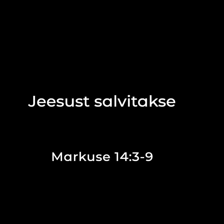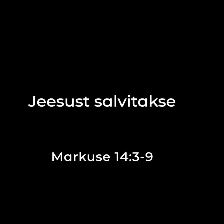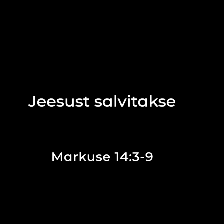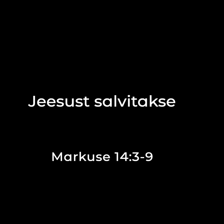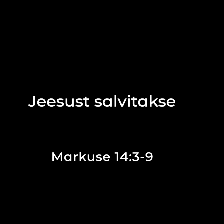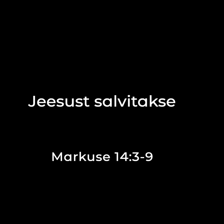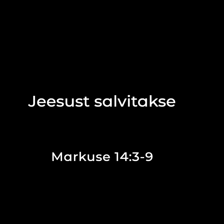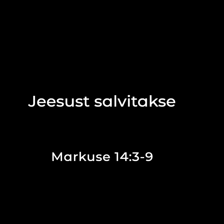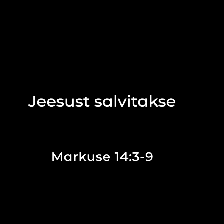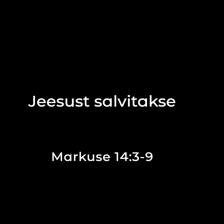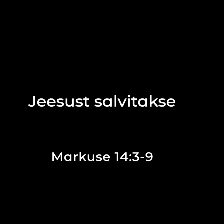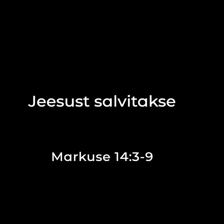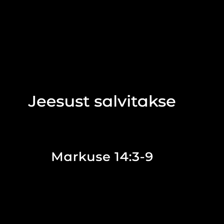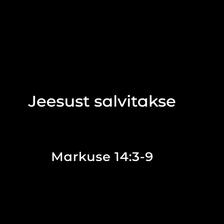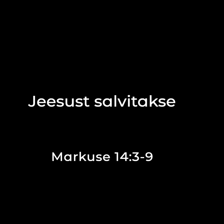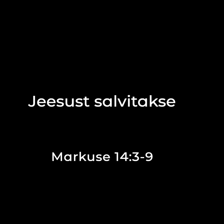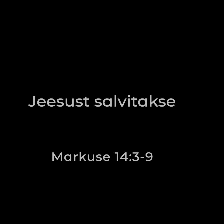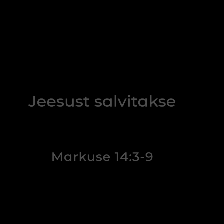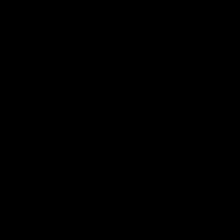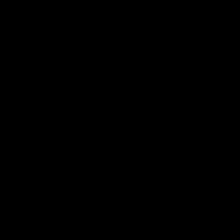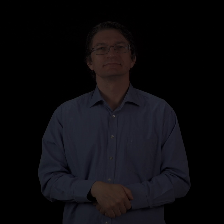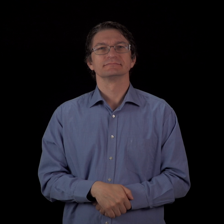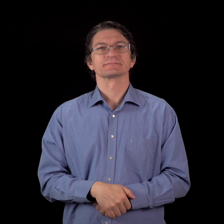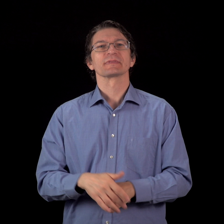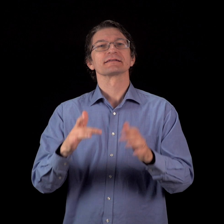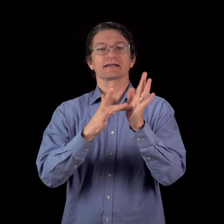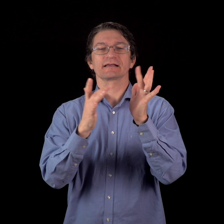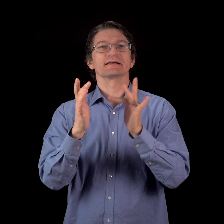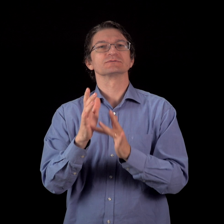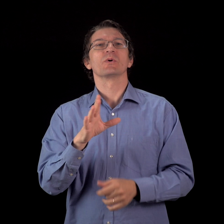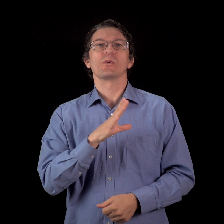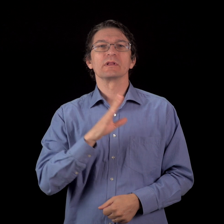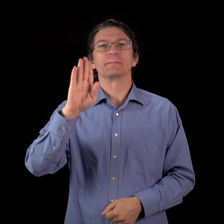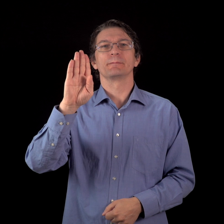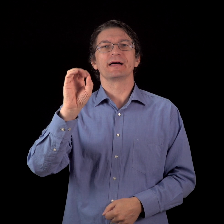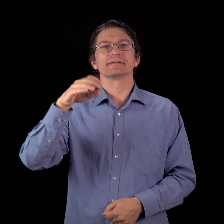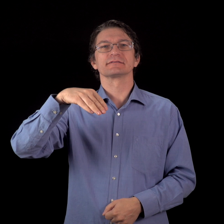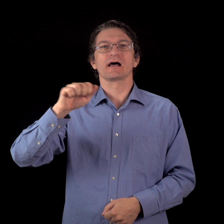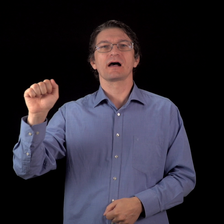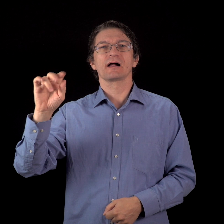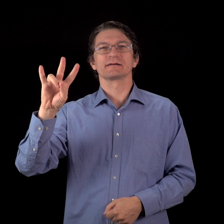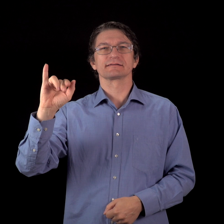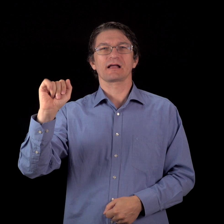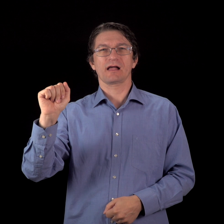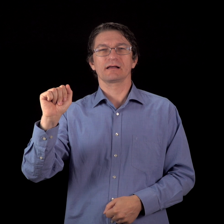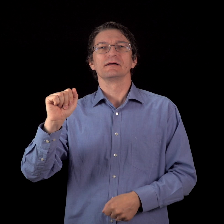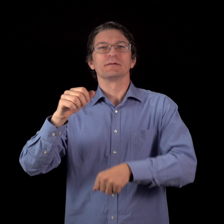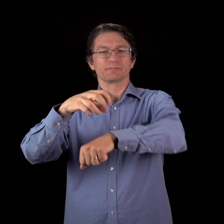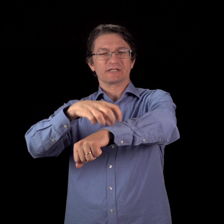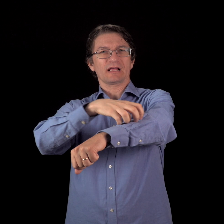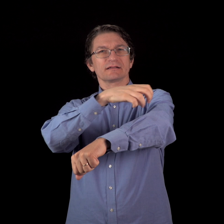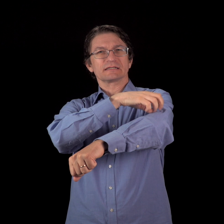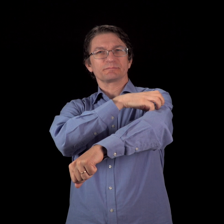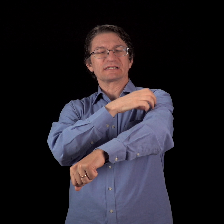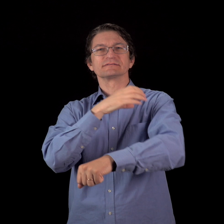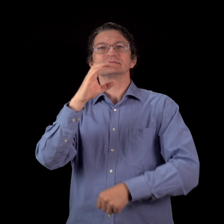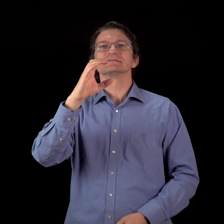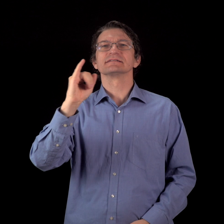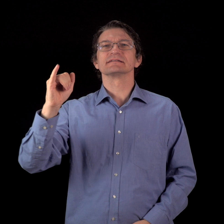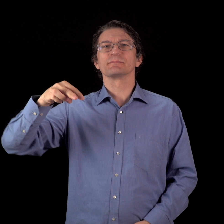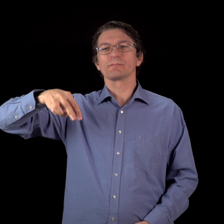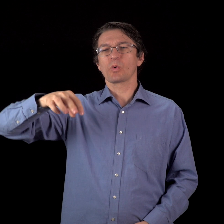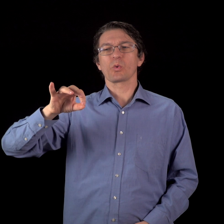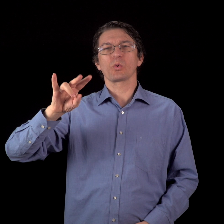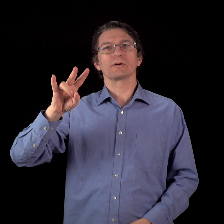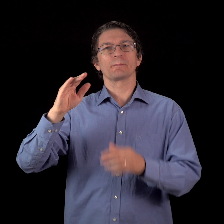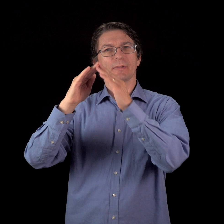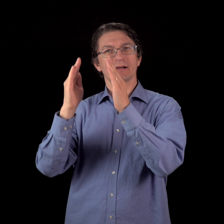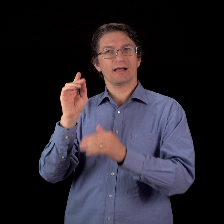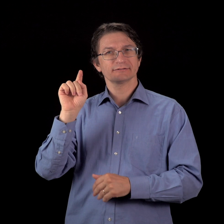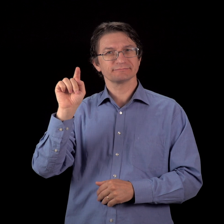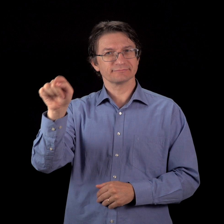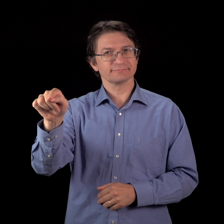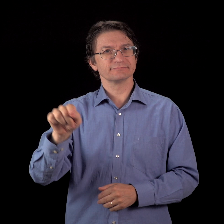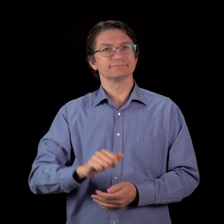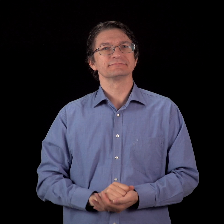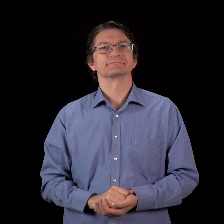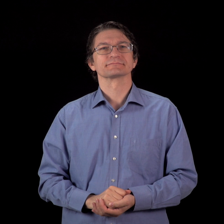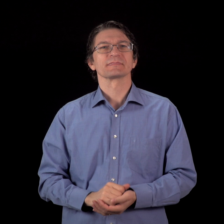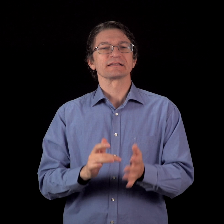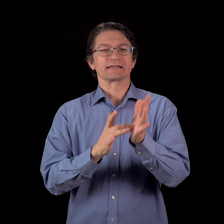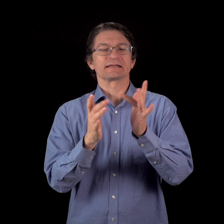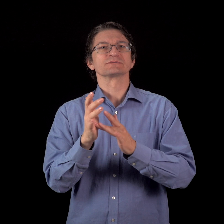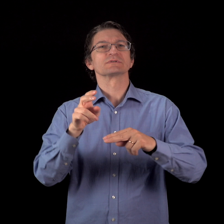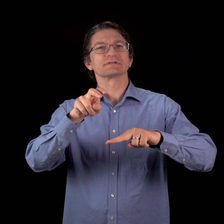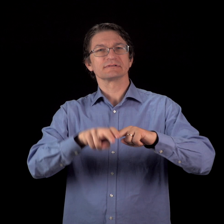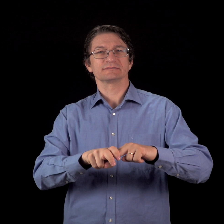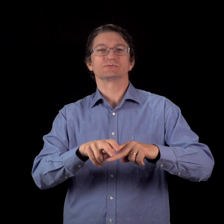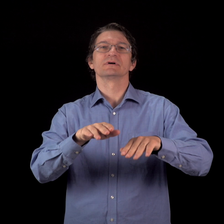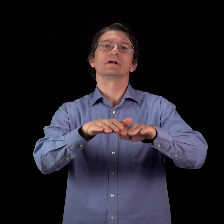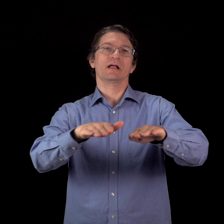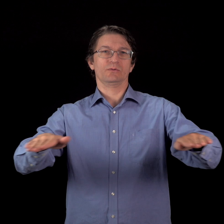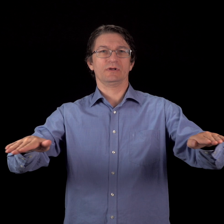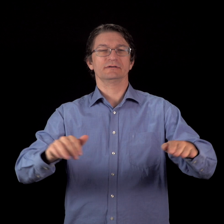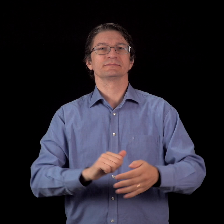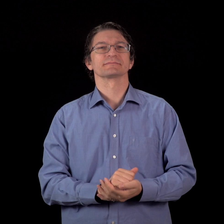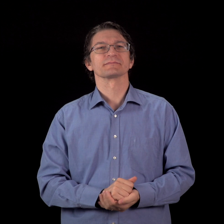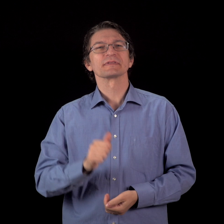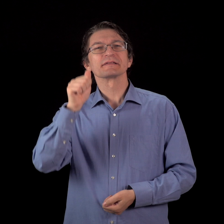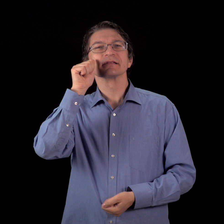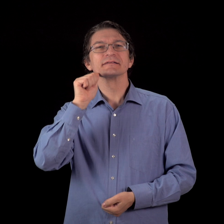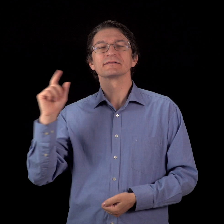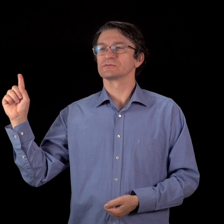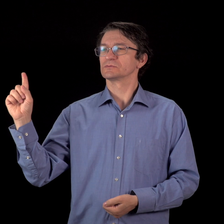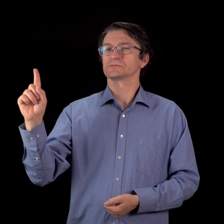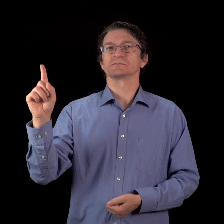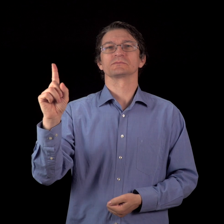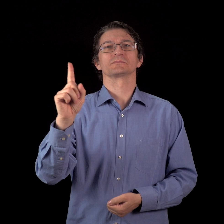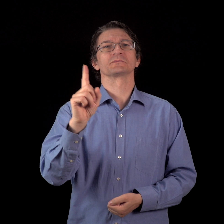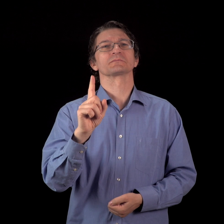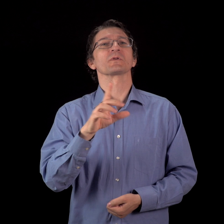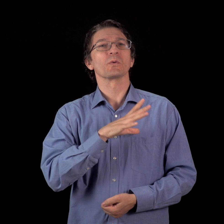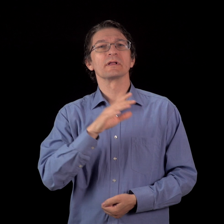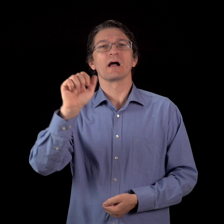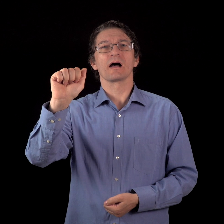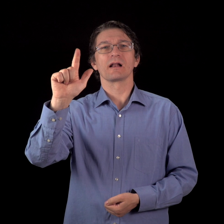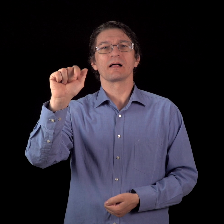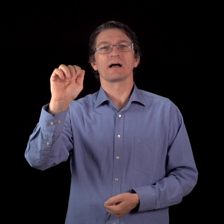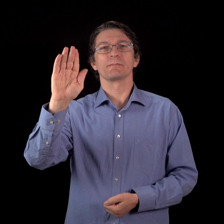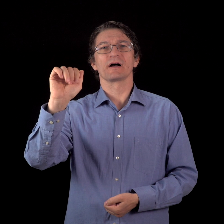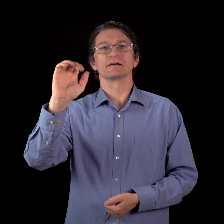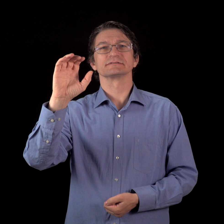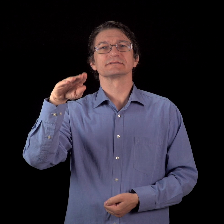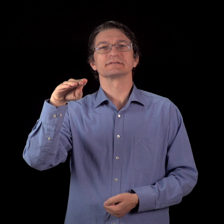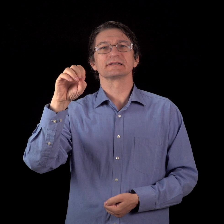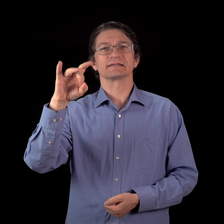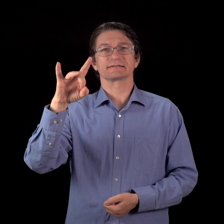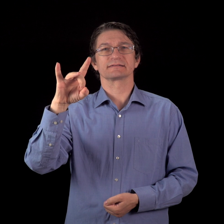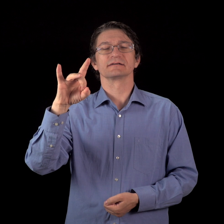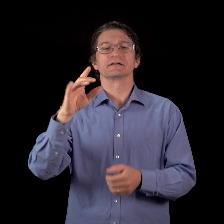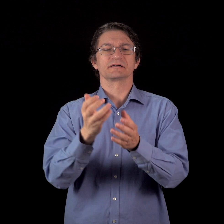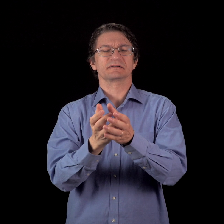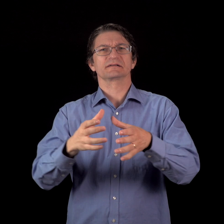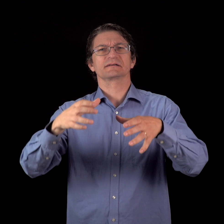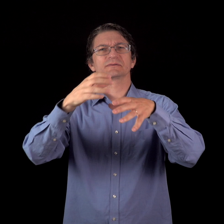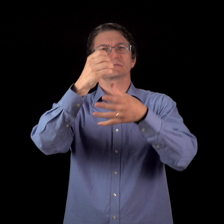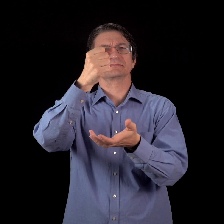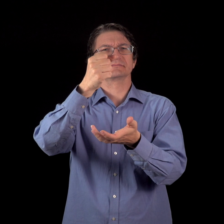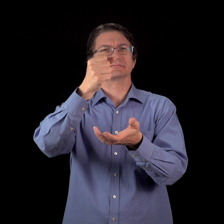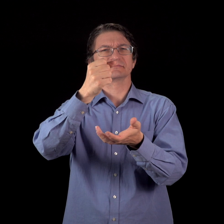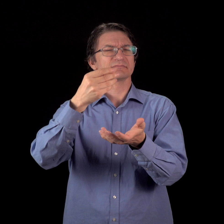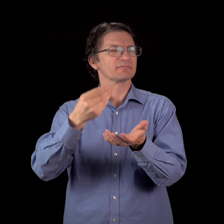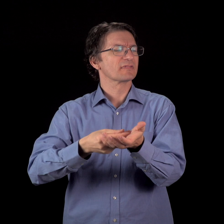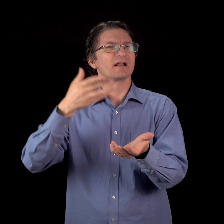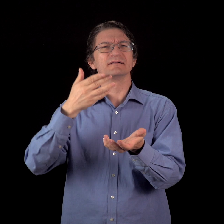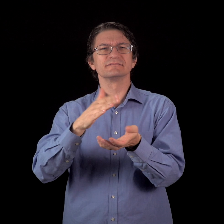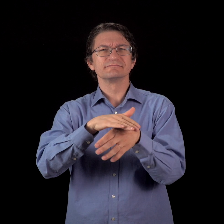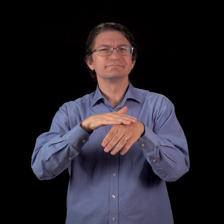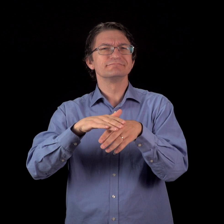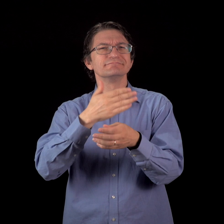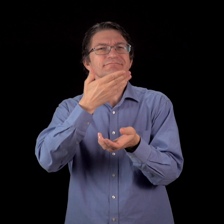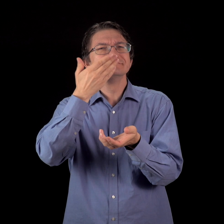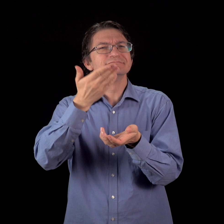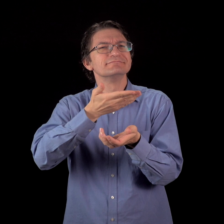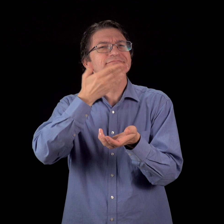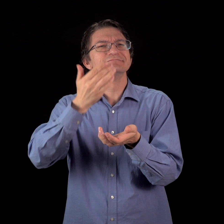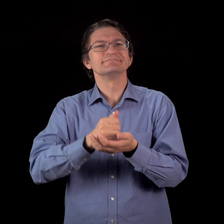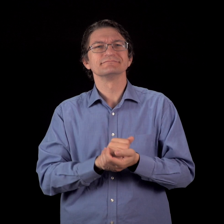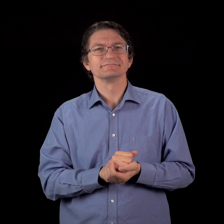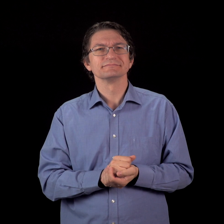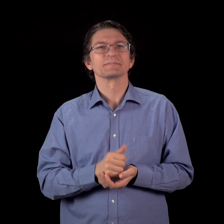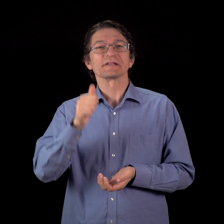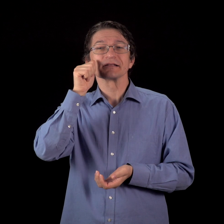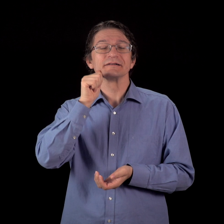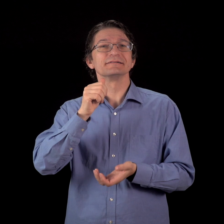While Jesus was in Bethany reclining at the table in the home of Simon the Leper, a woman came with an alabaster jar of expensive perfume, made of pure nard.